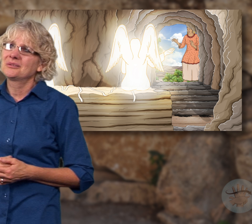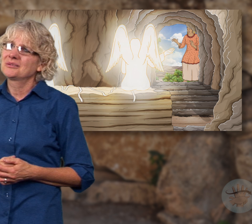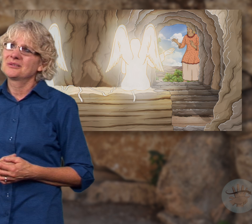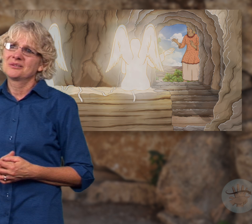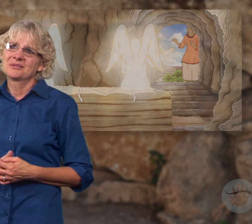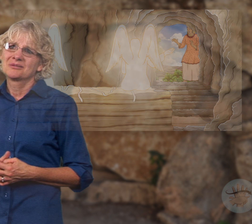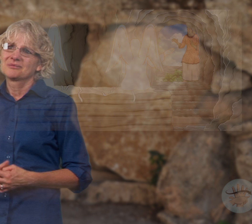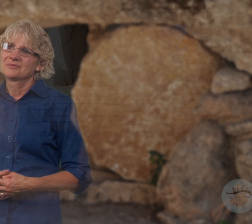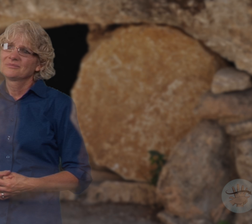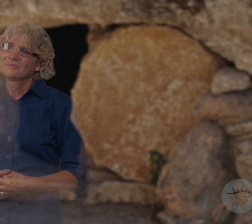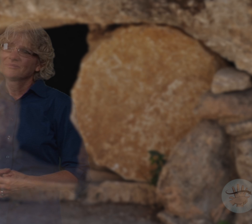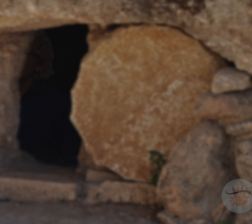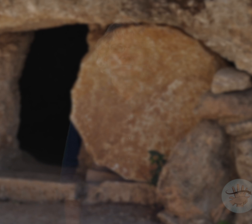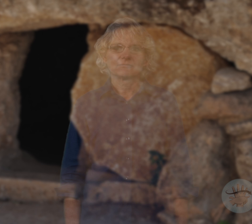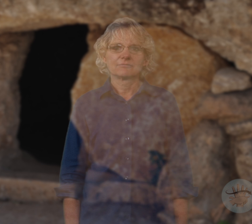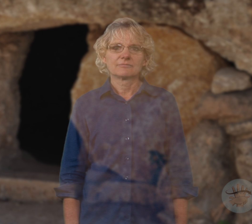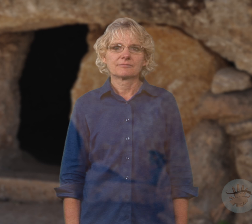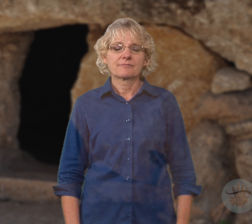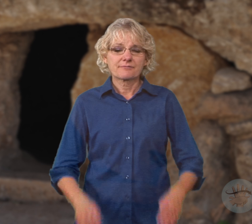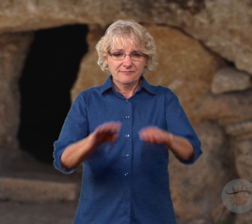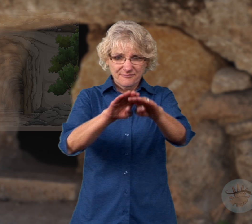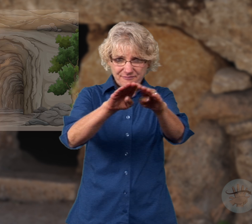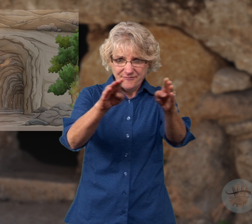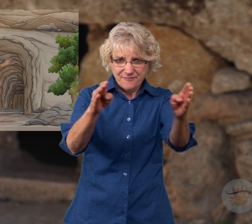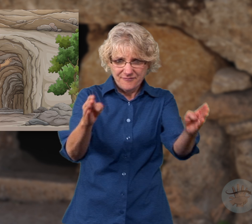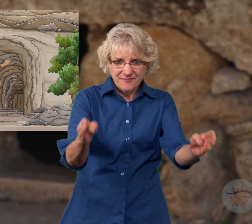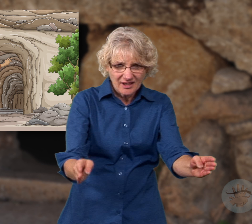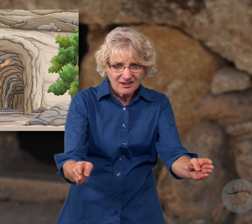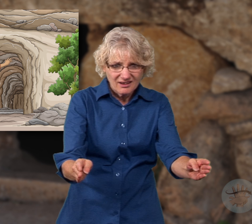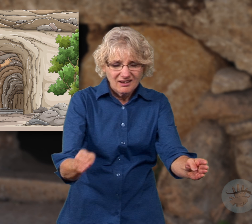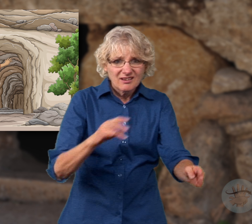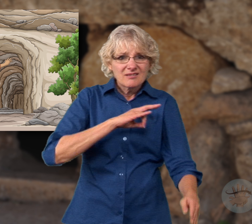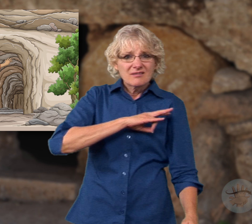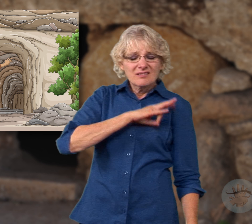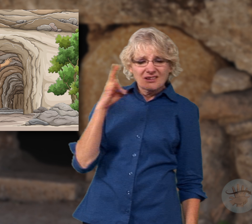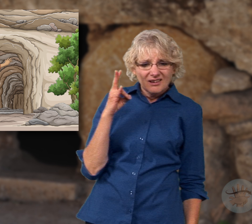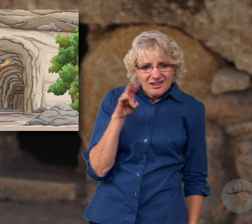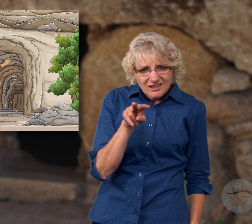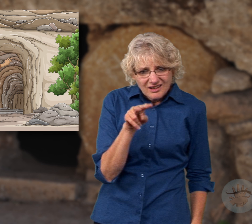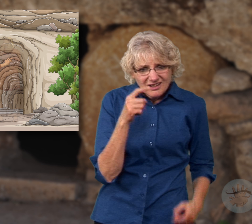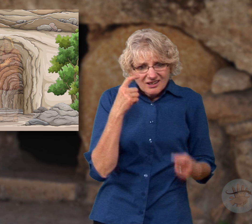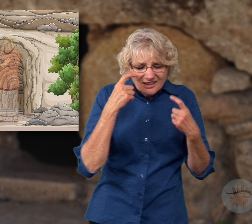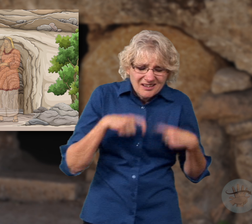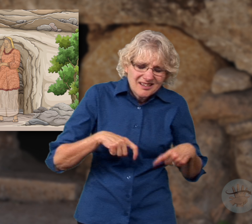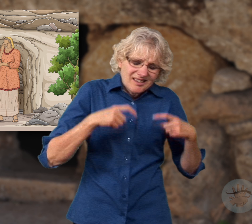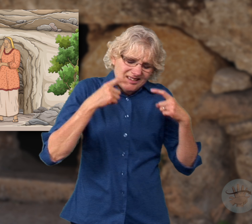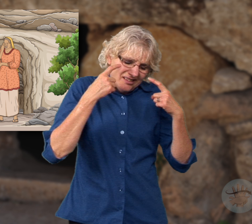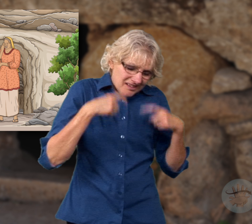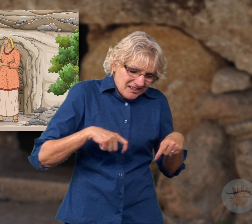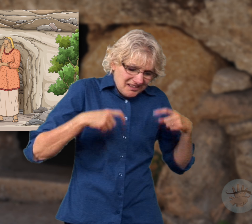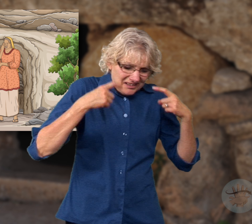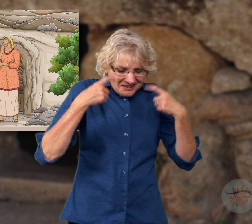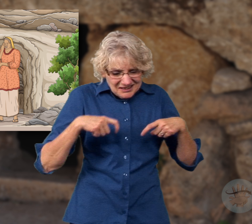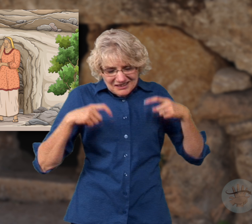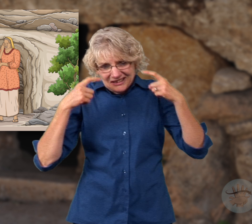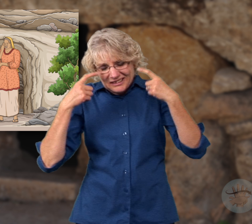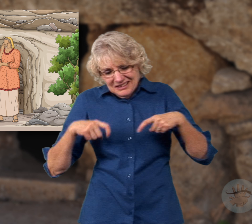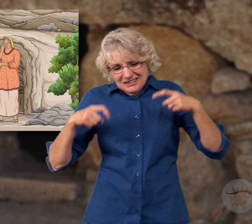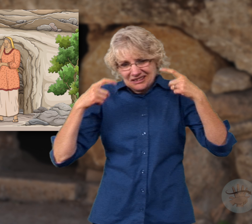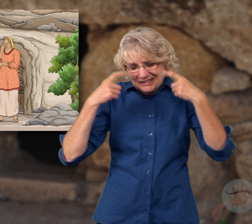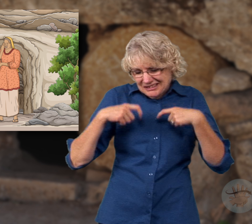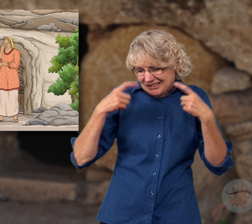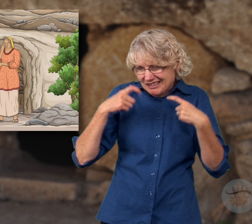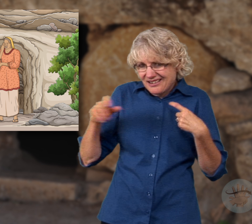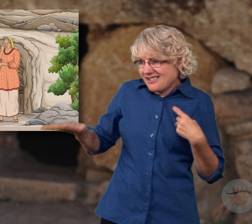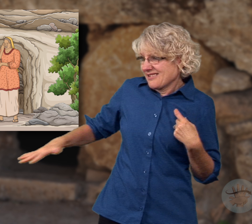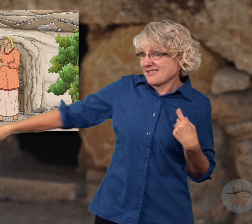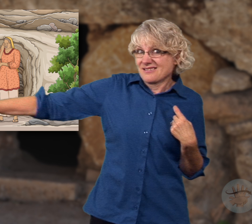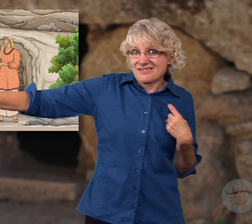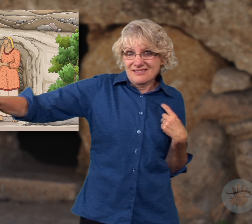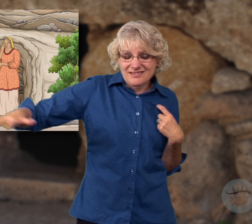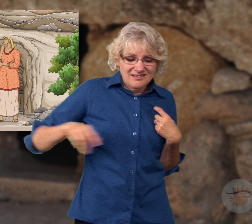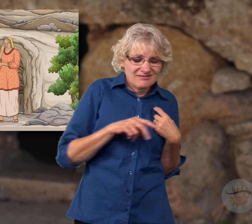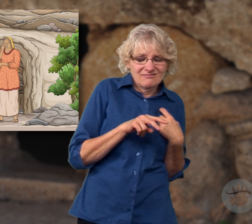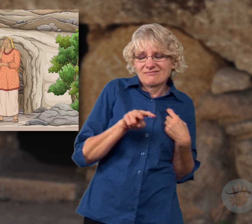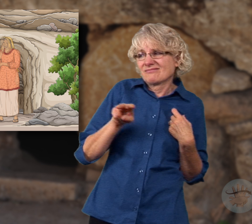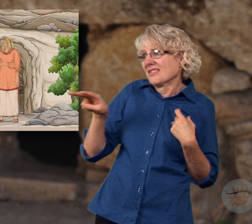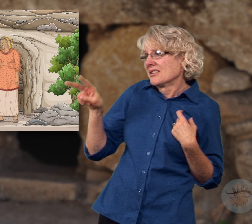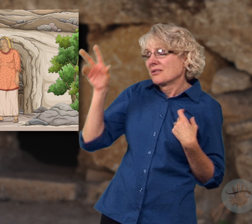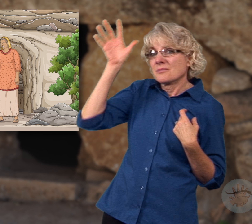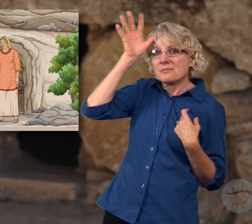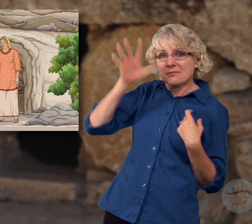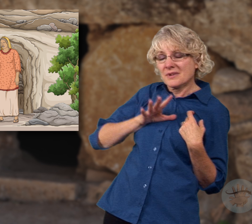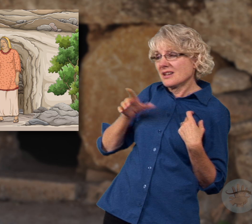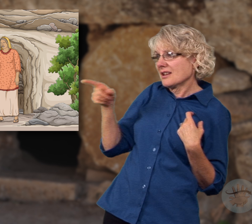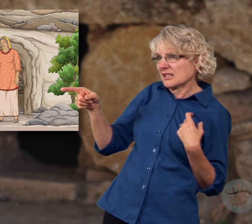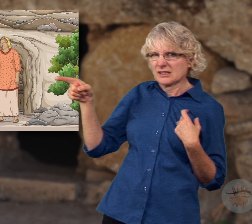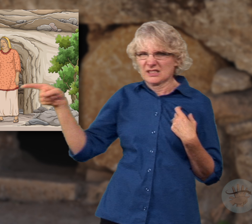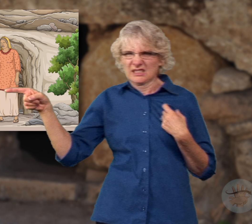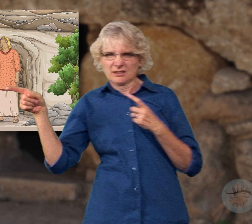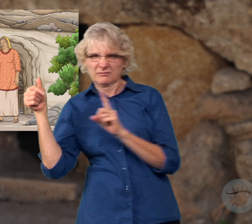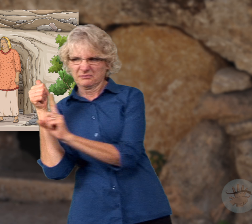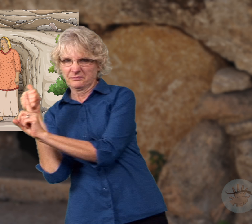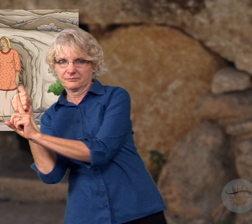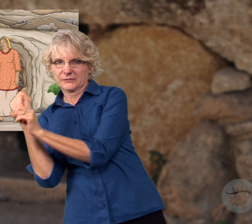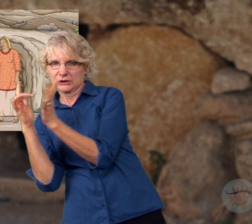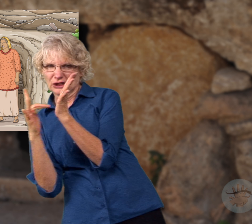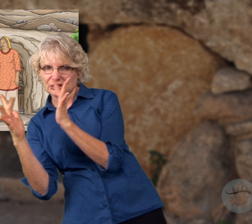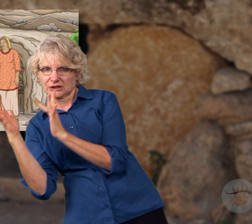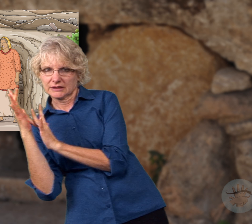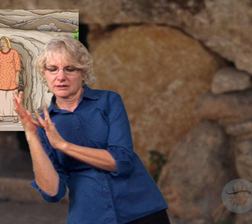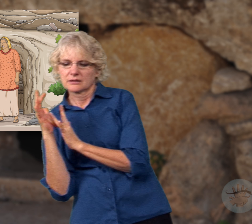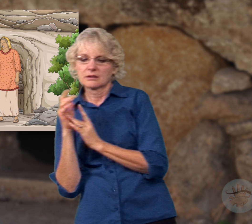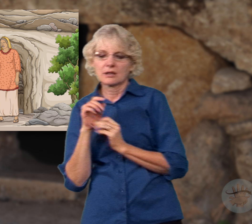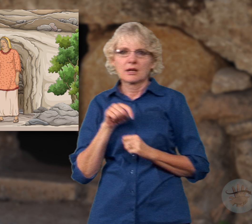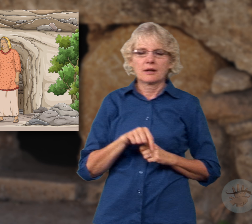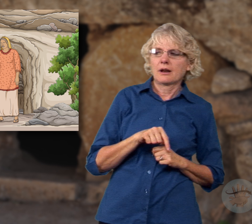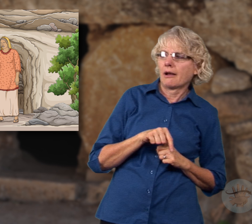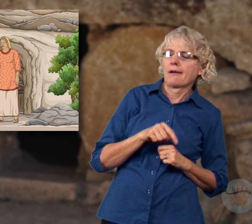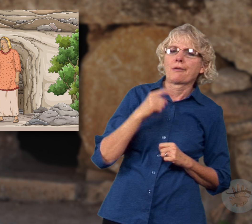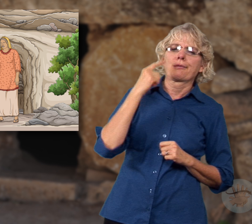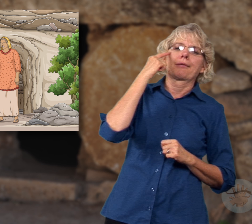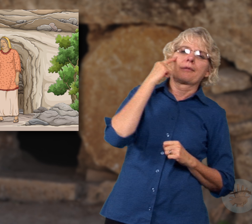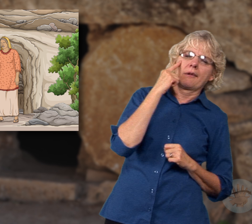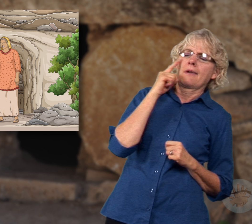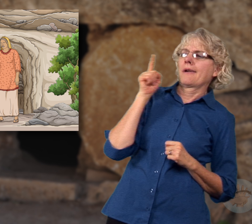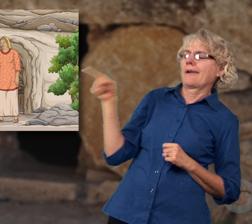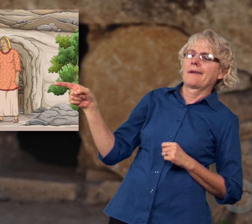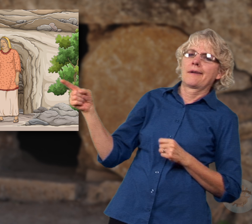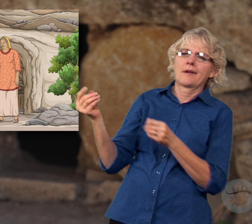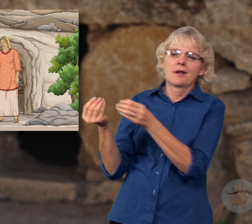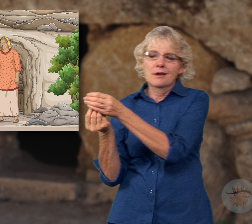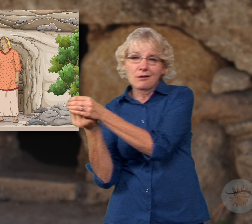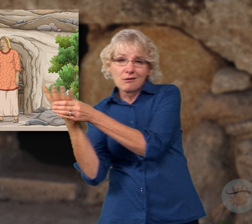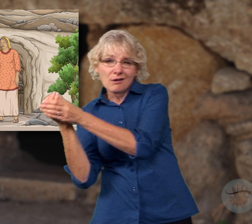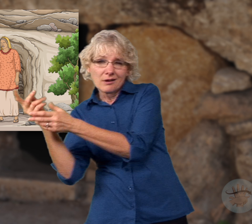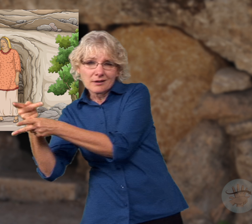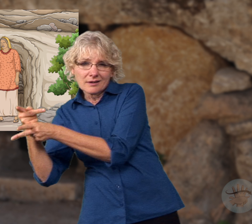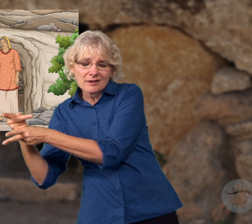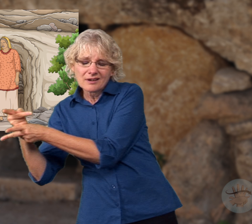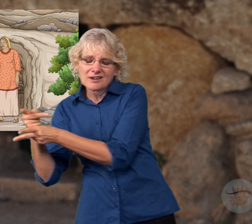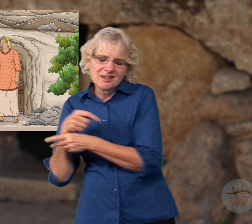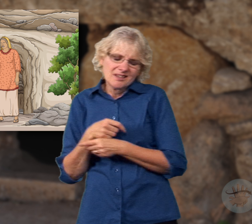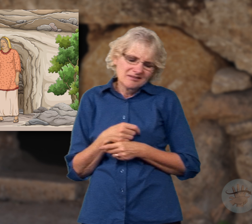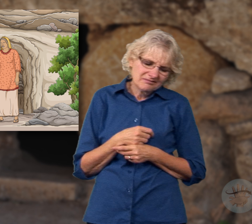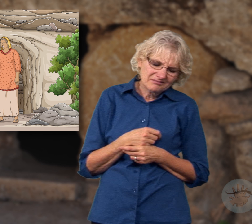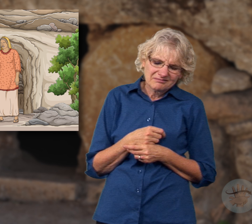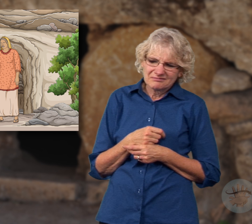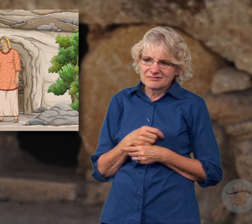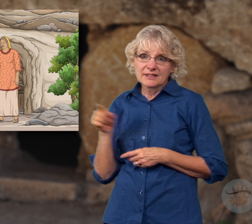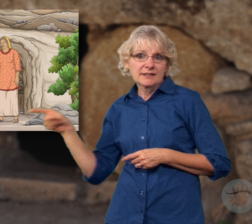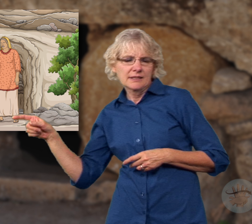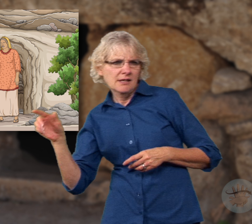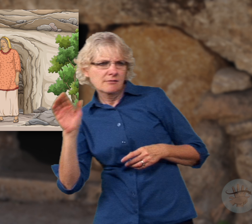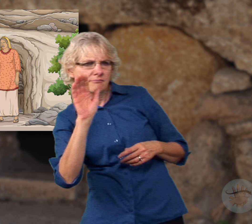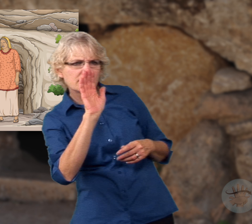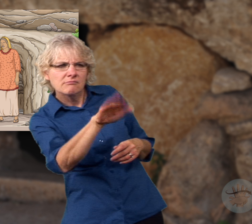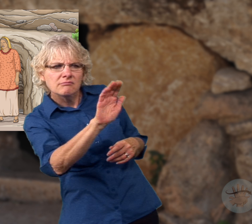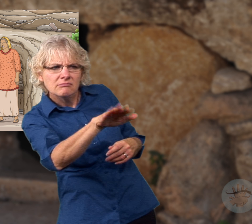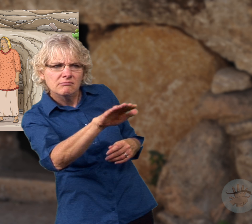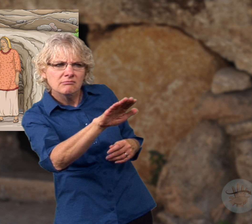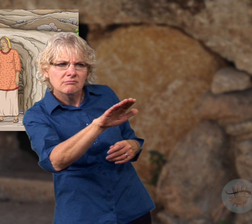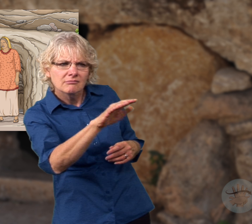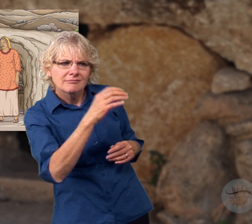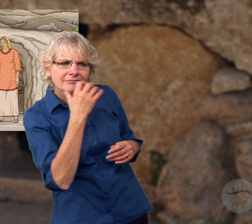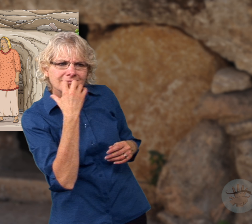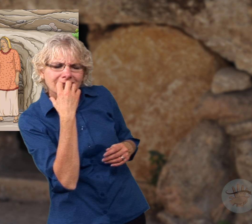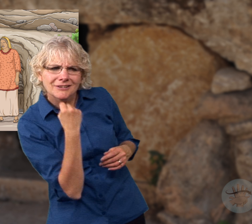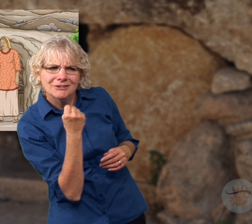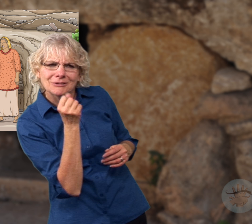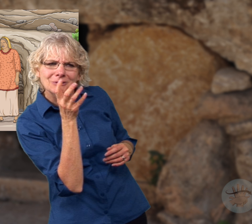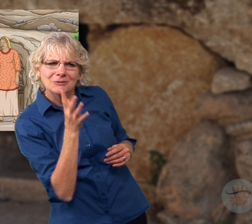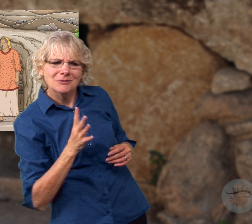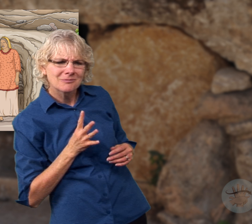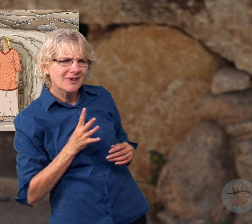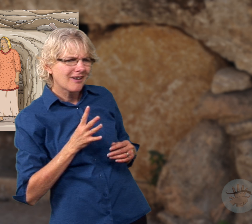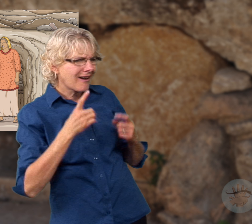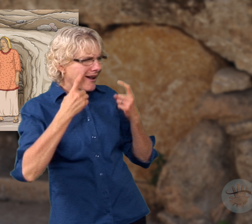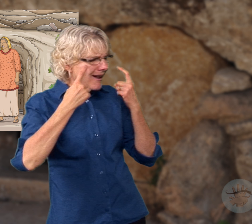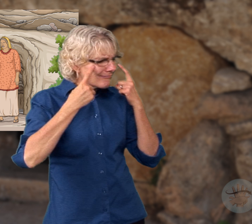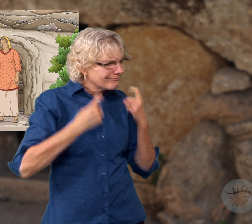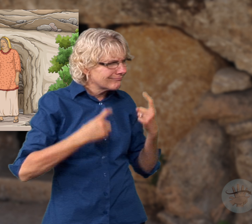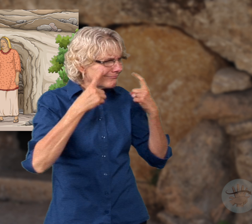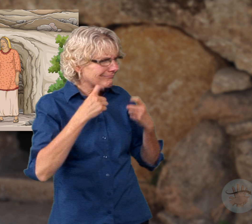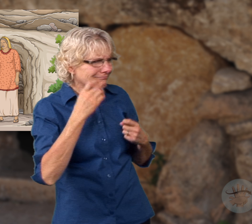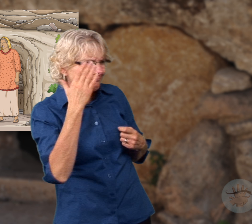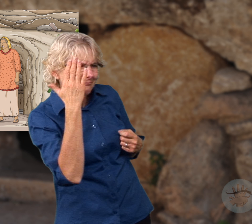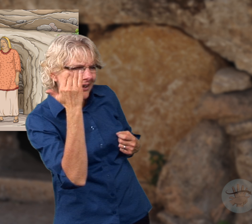When she had said this, she turned around and saw Jesus standing there; but she did not recognize that it was Jesus. “Woman, why are you weeping?” Jesus asked.